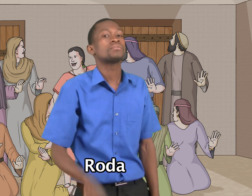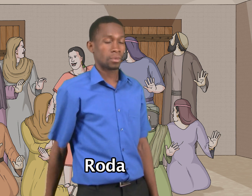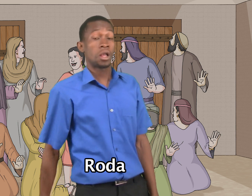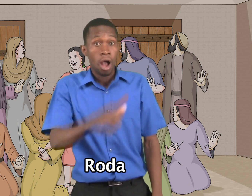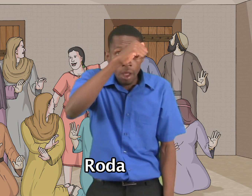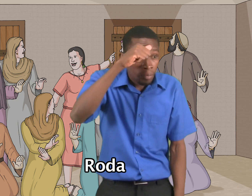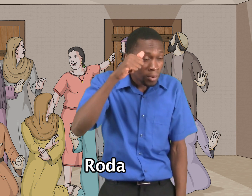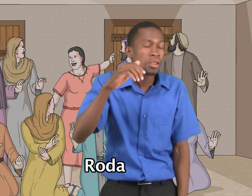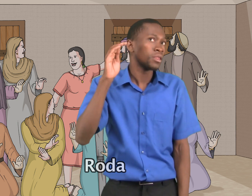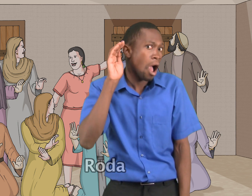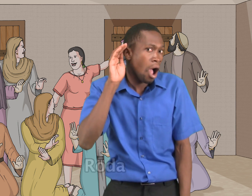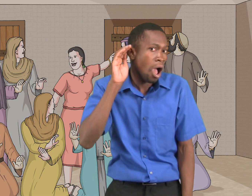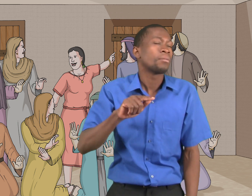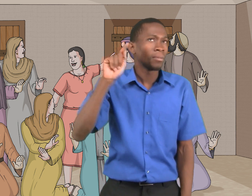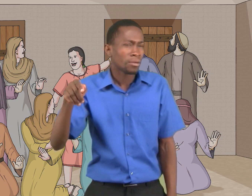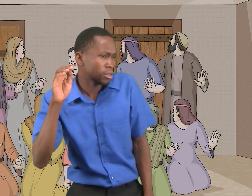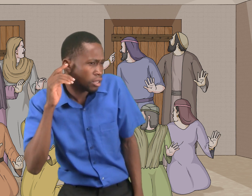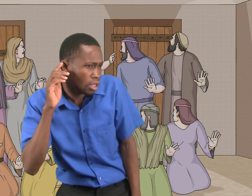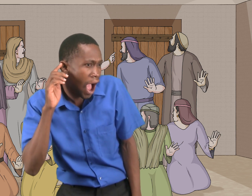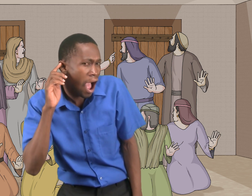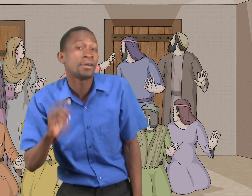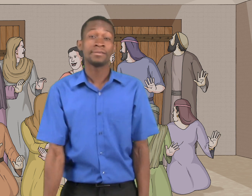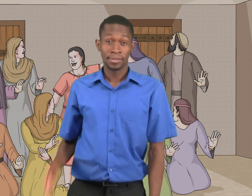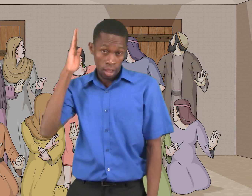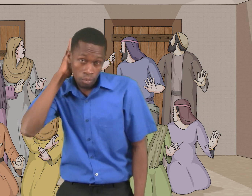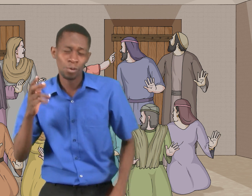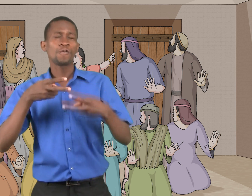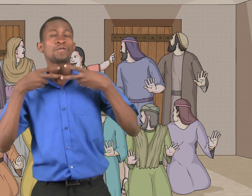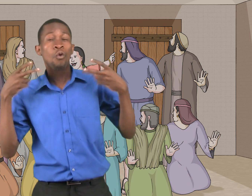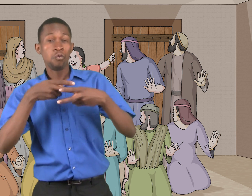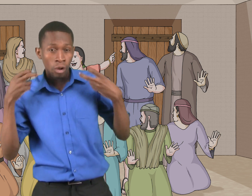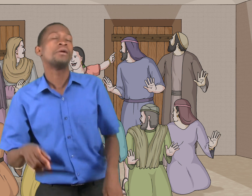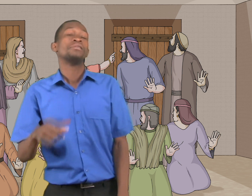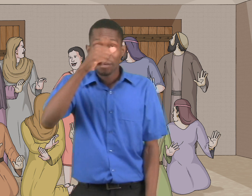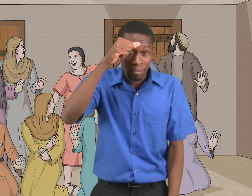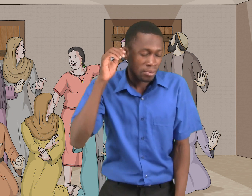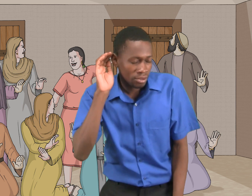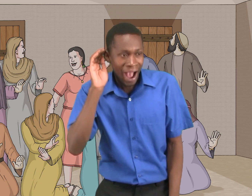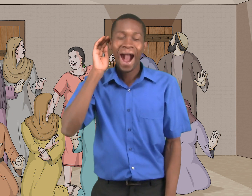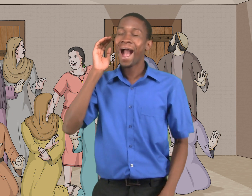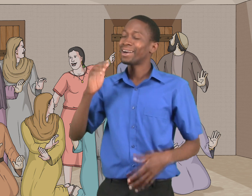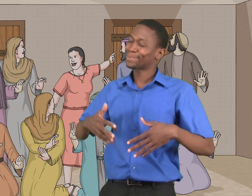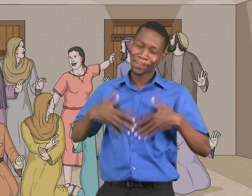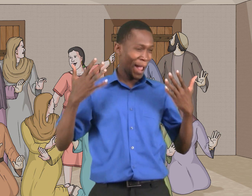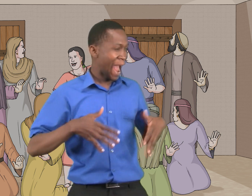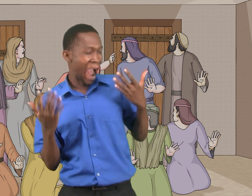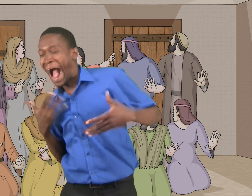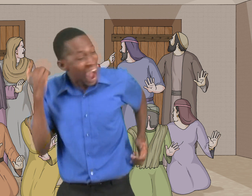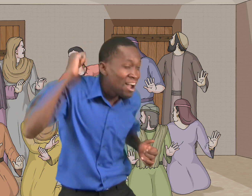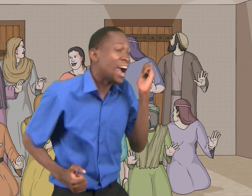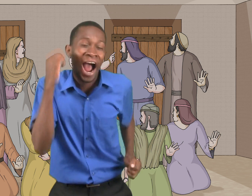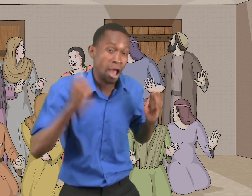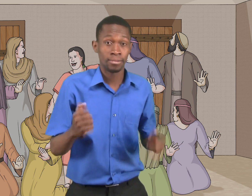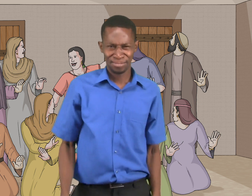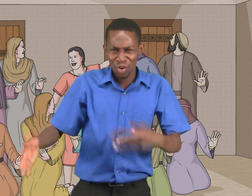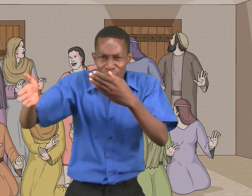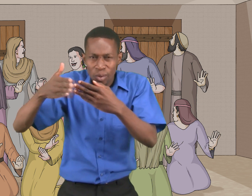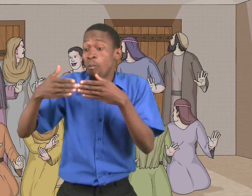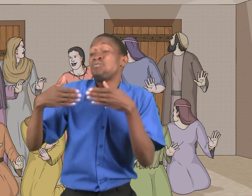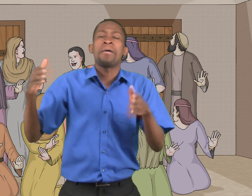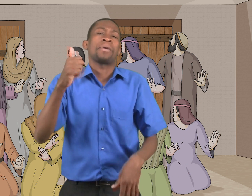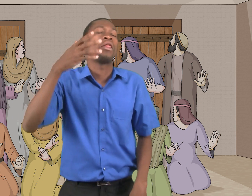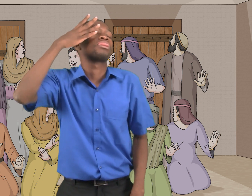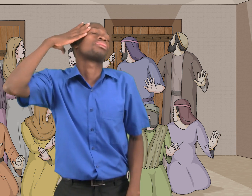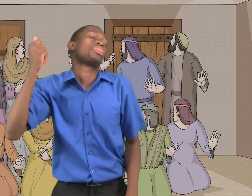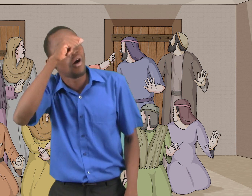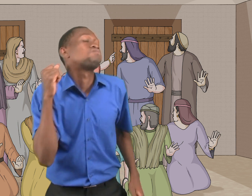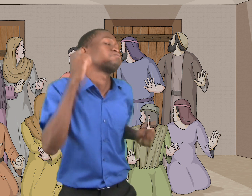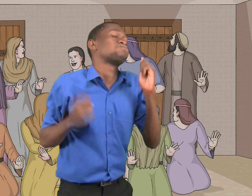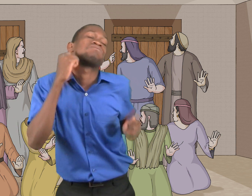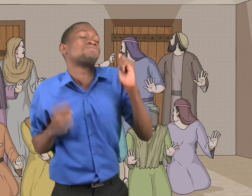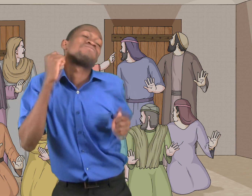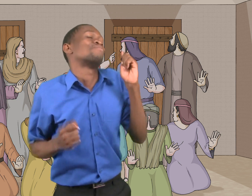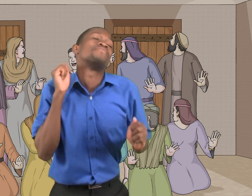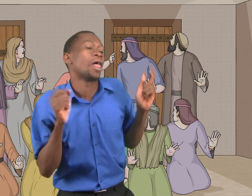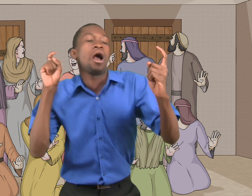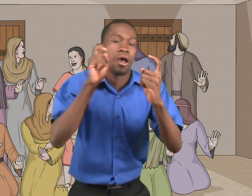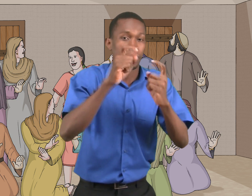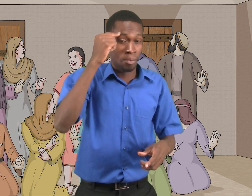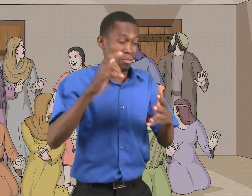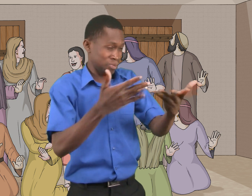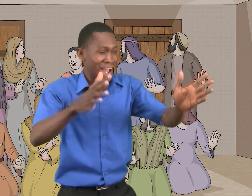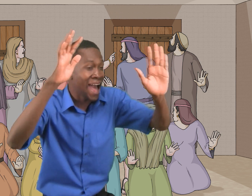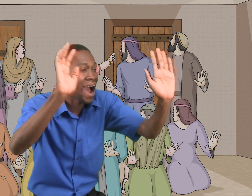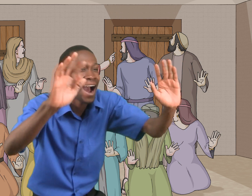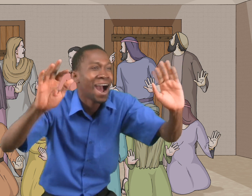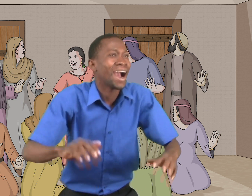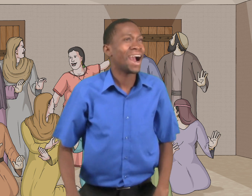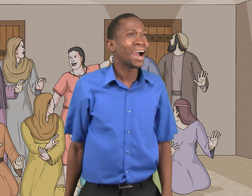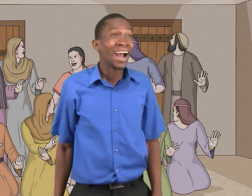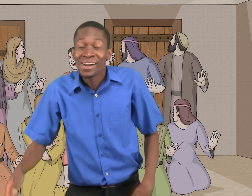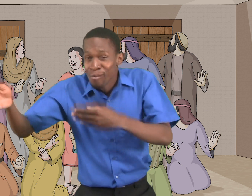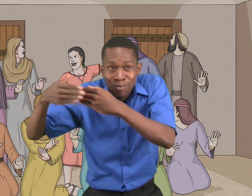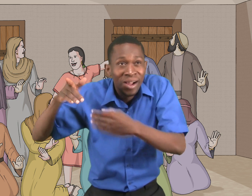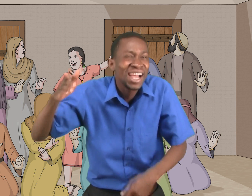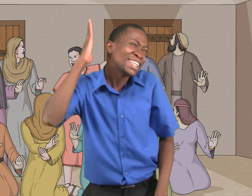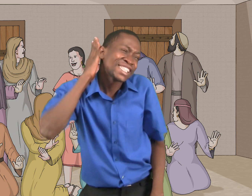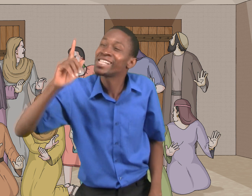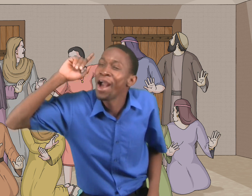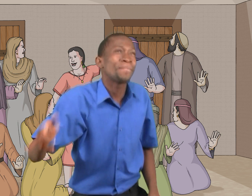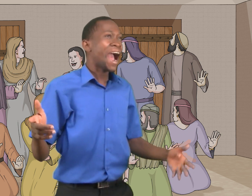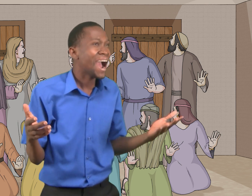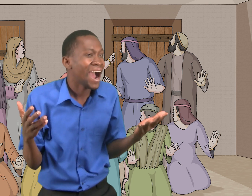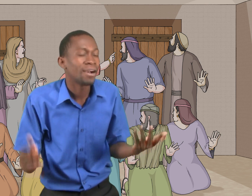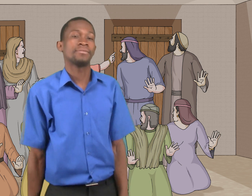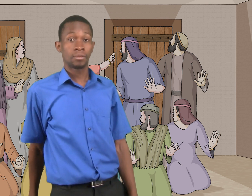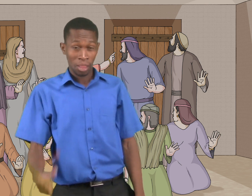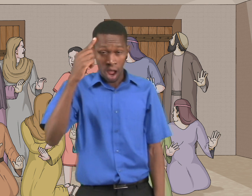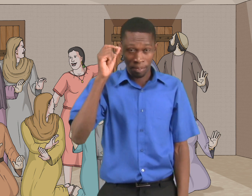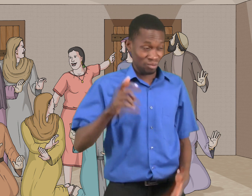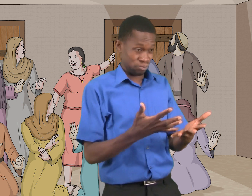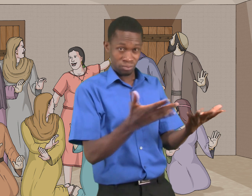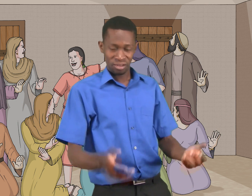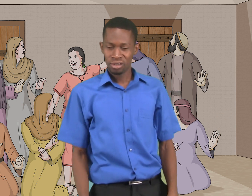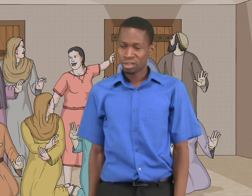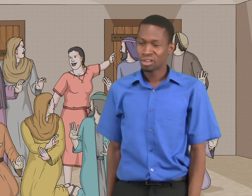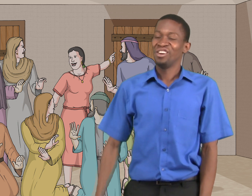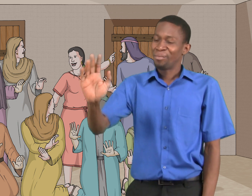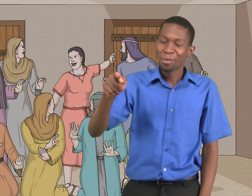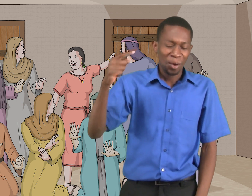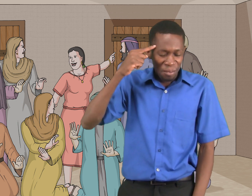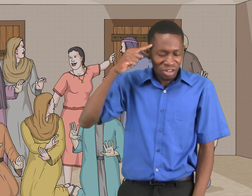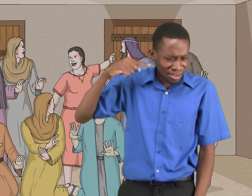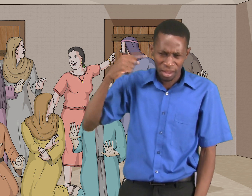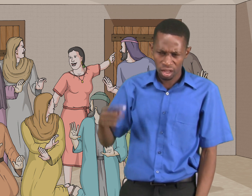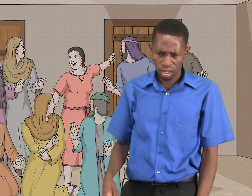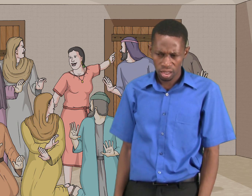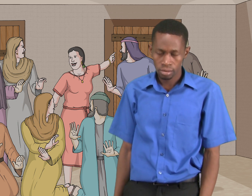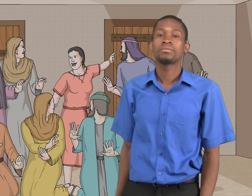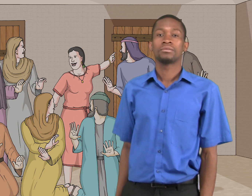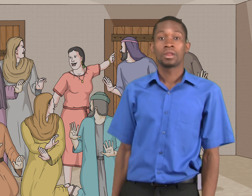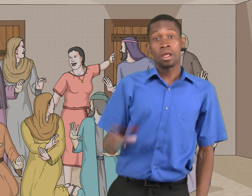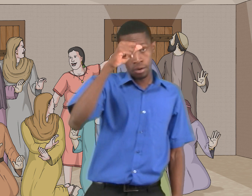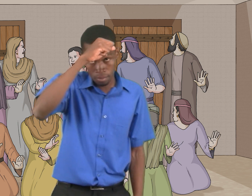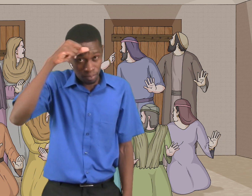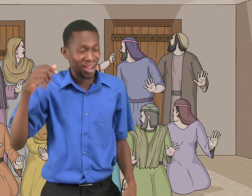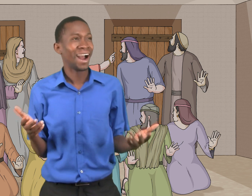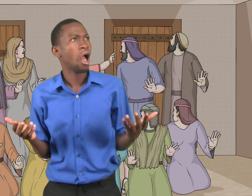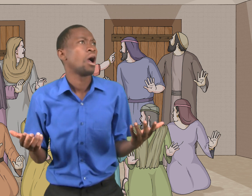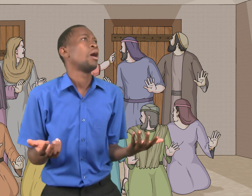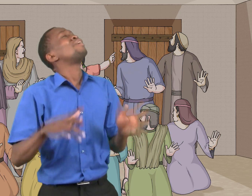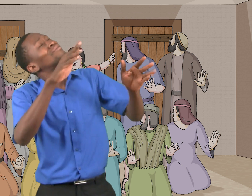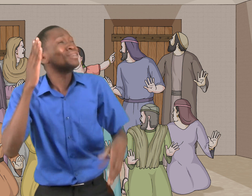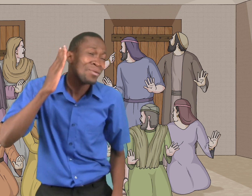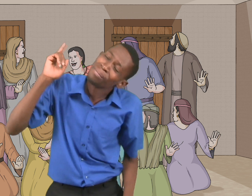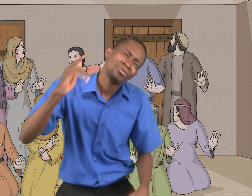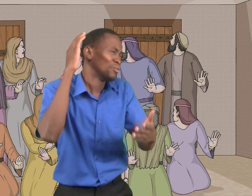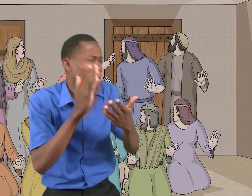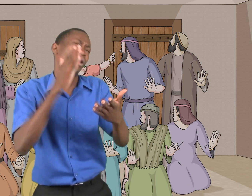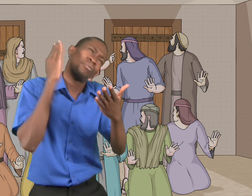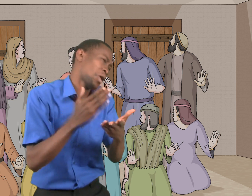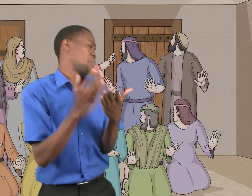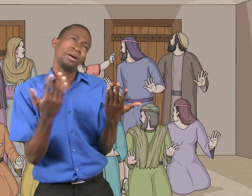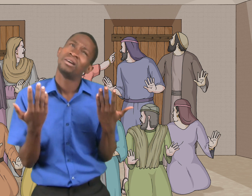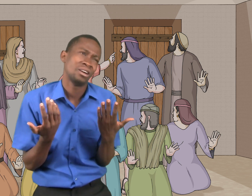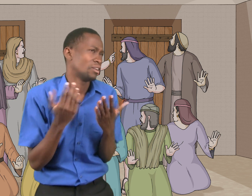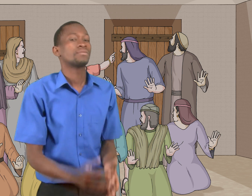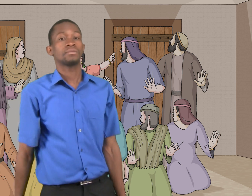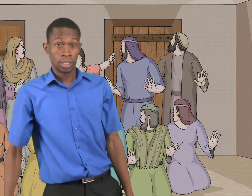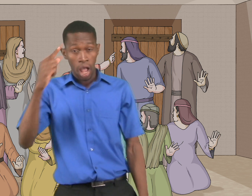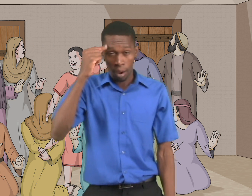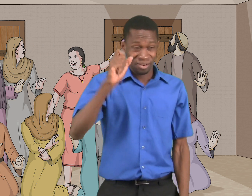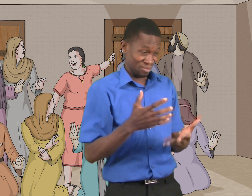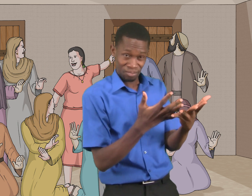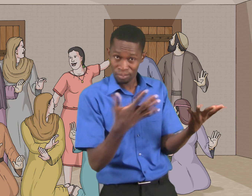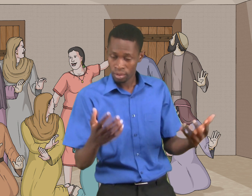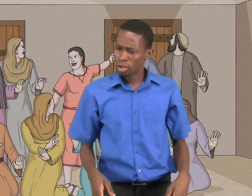When she recognized Peter’s voice, she was so overjoyed that she forgot to open the gate, but ran inside and announced, “Peter is standing at the gate!”